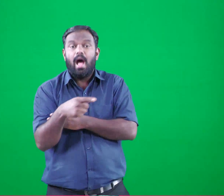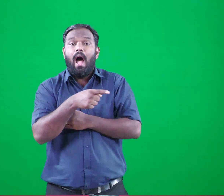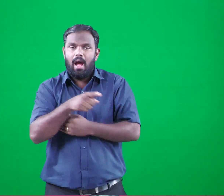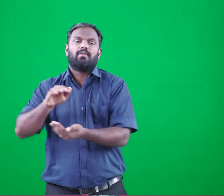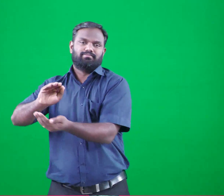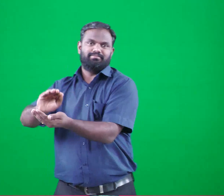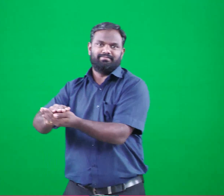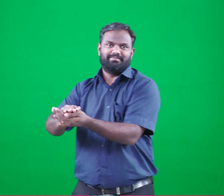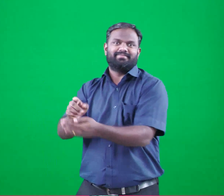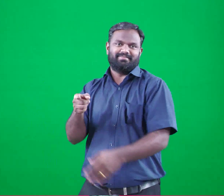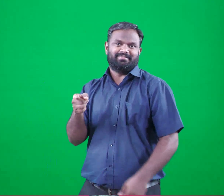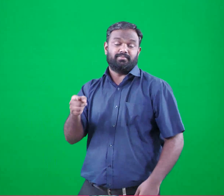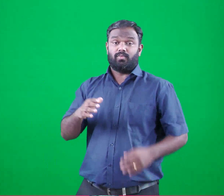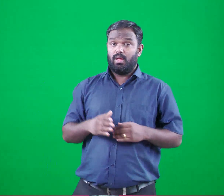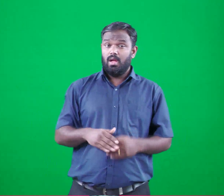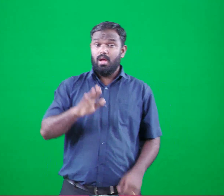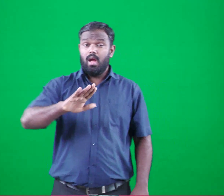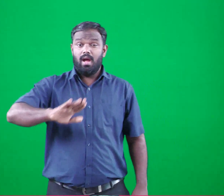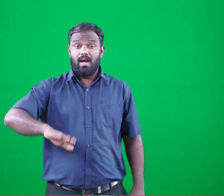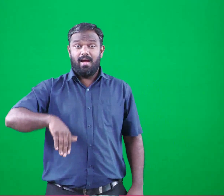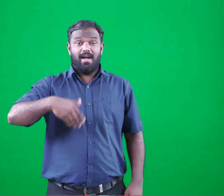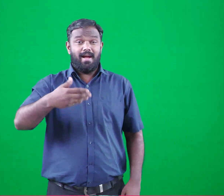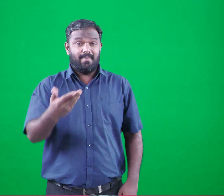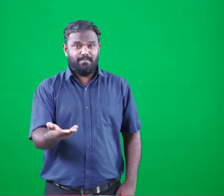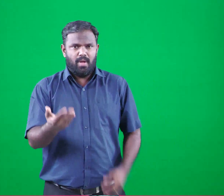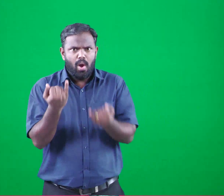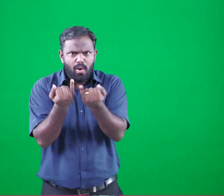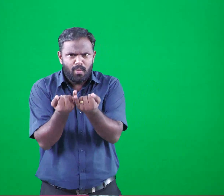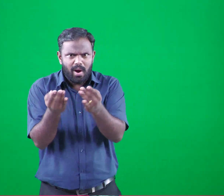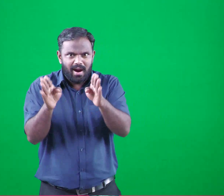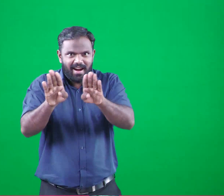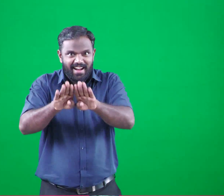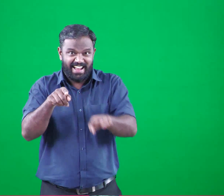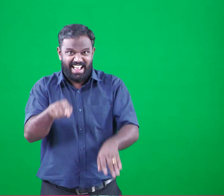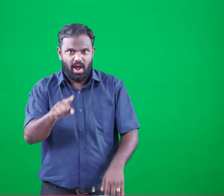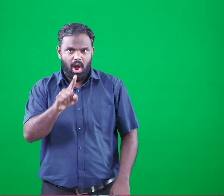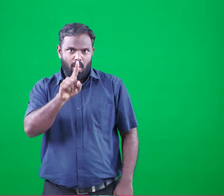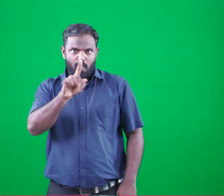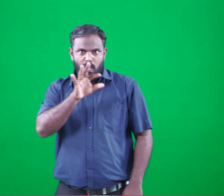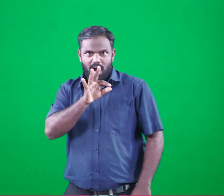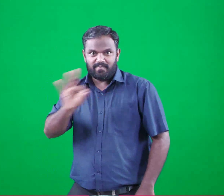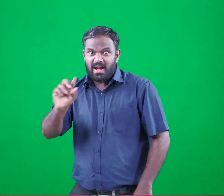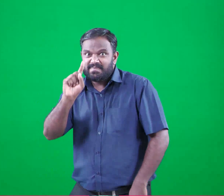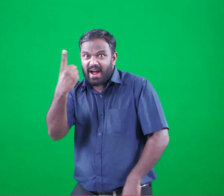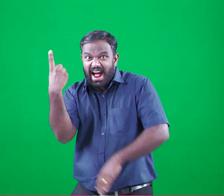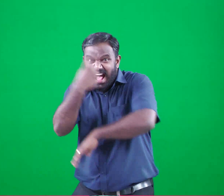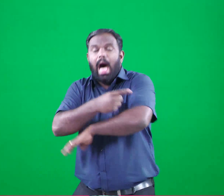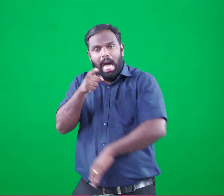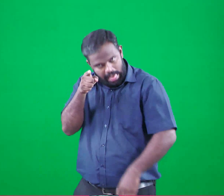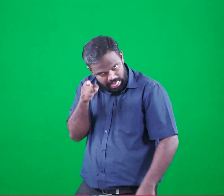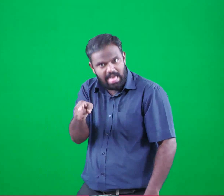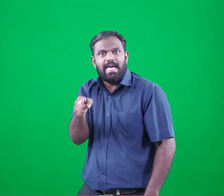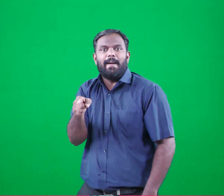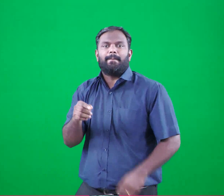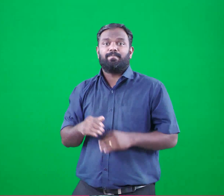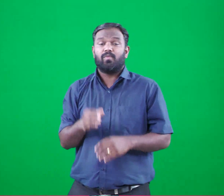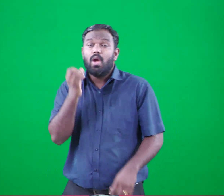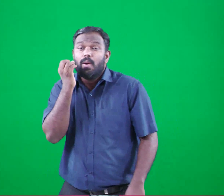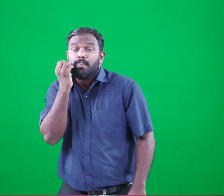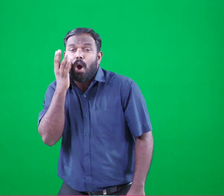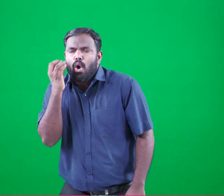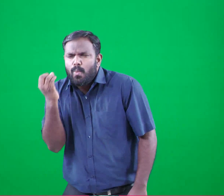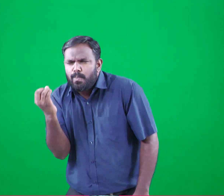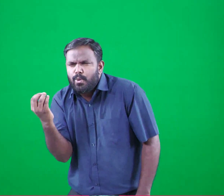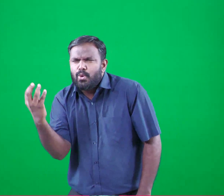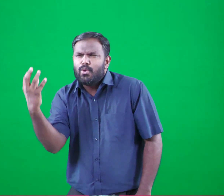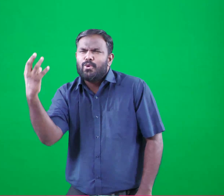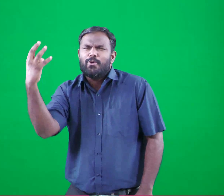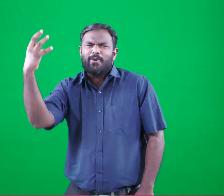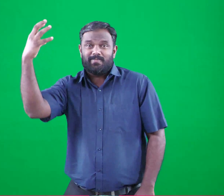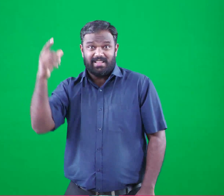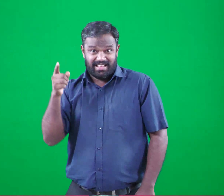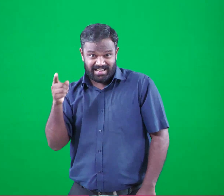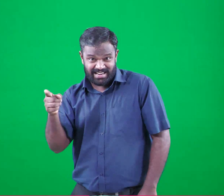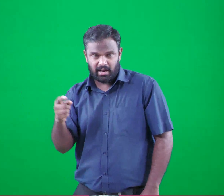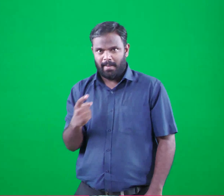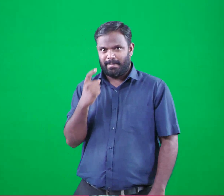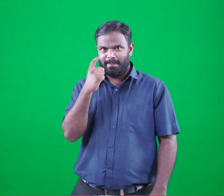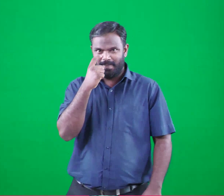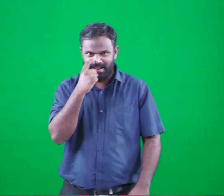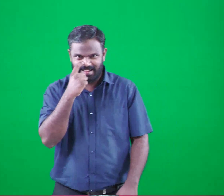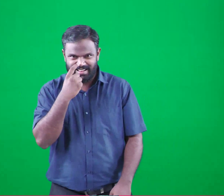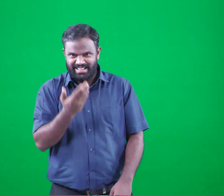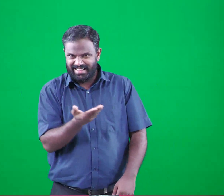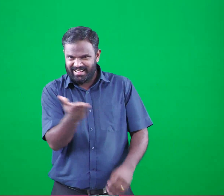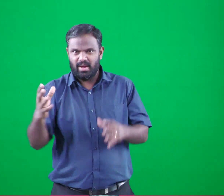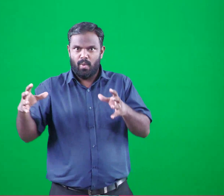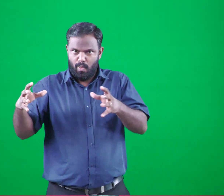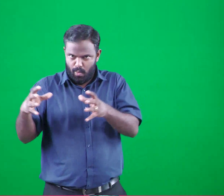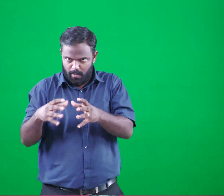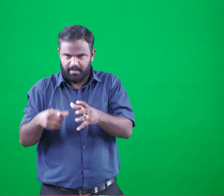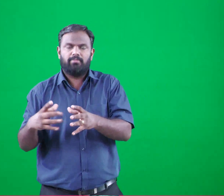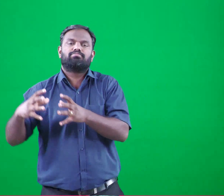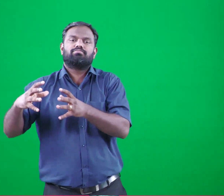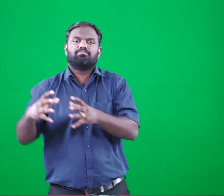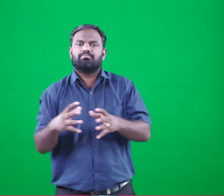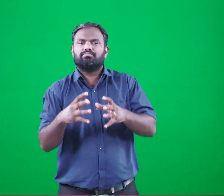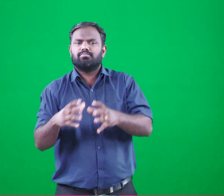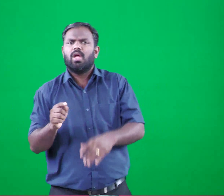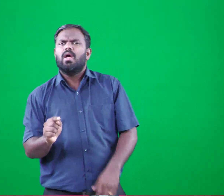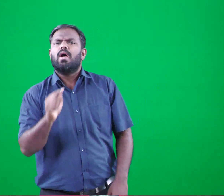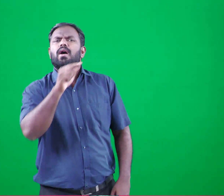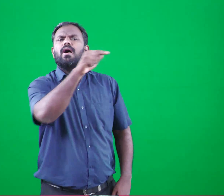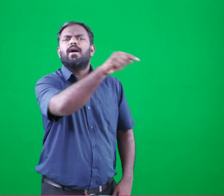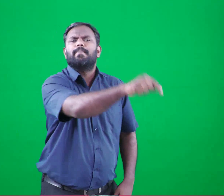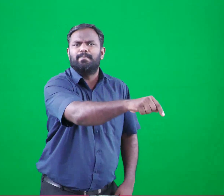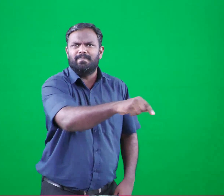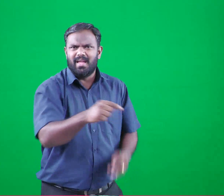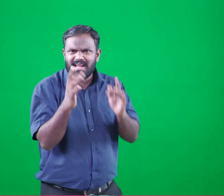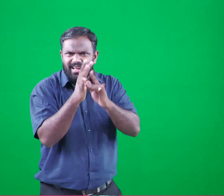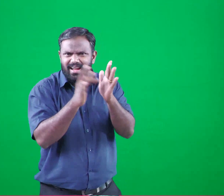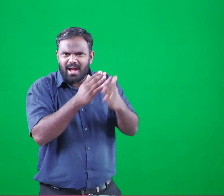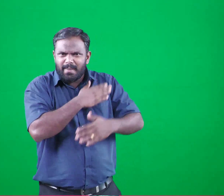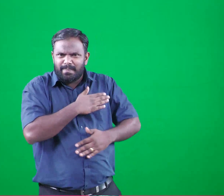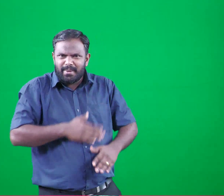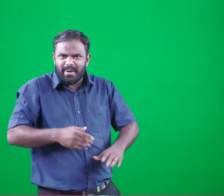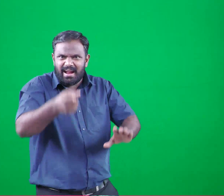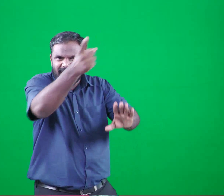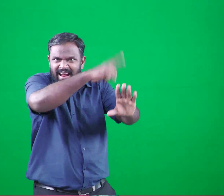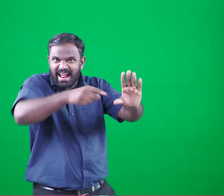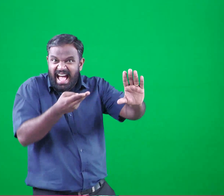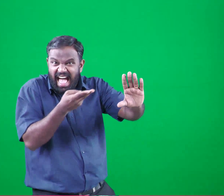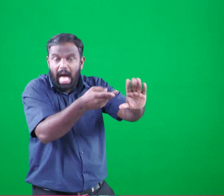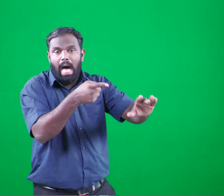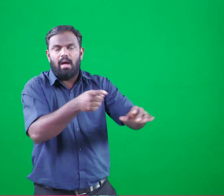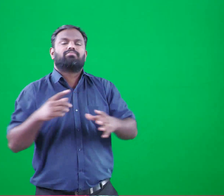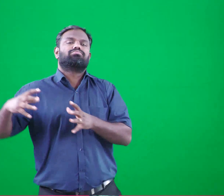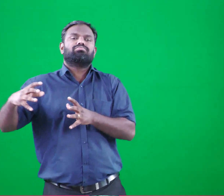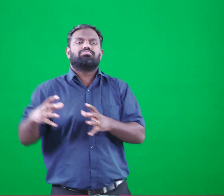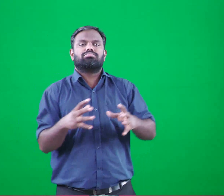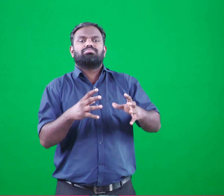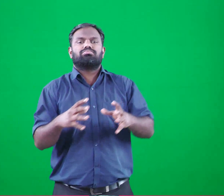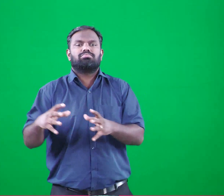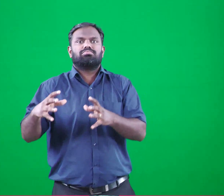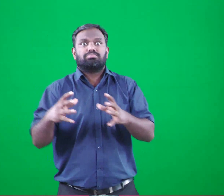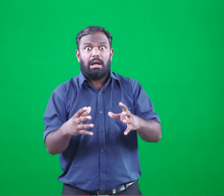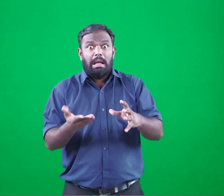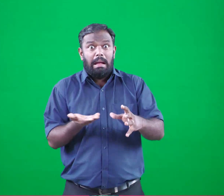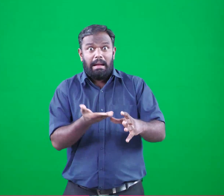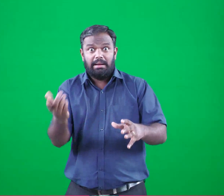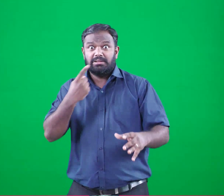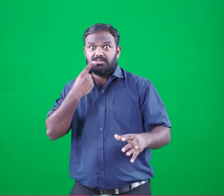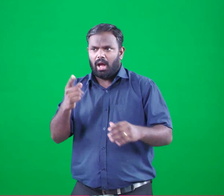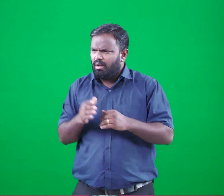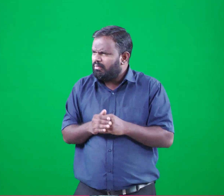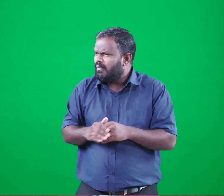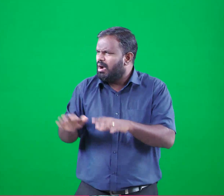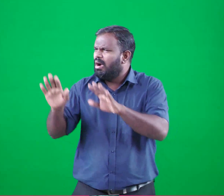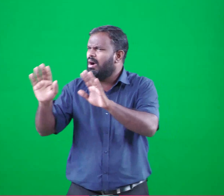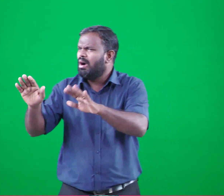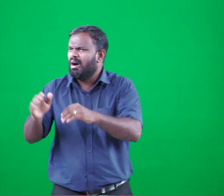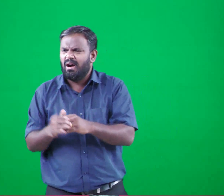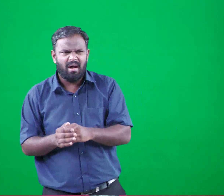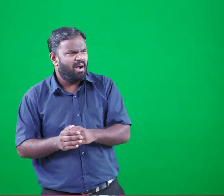Very early on the first day of the week, just after sunrise, they went to the tomb.